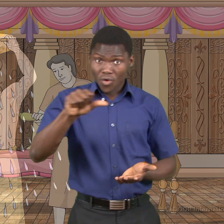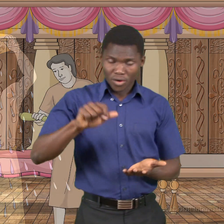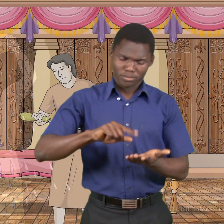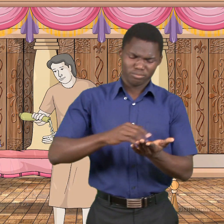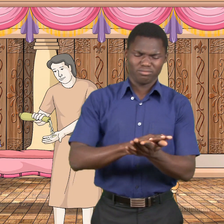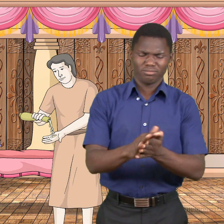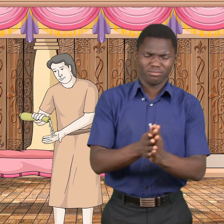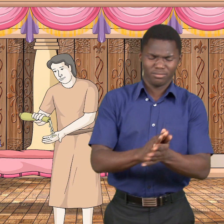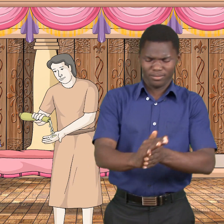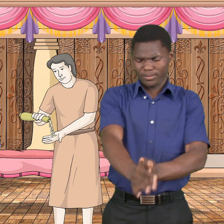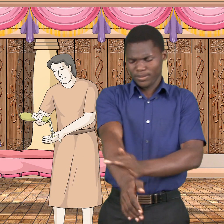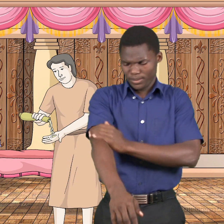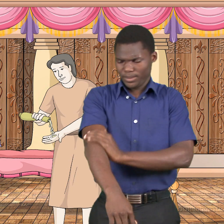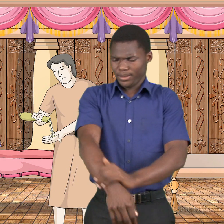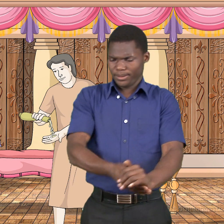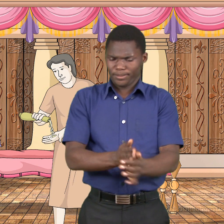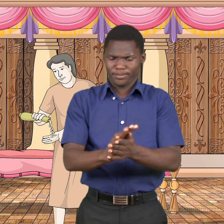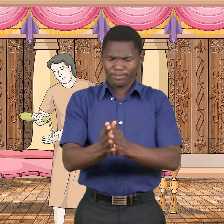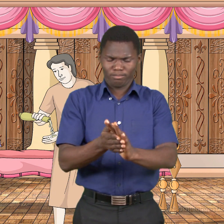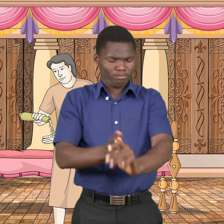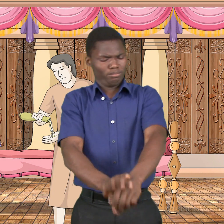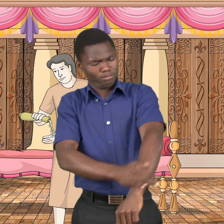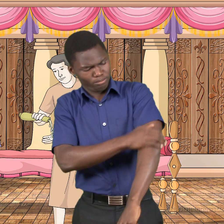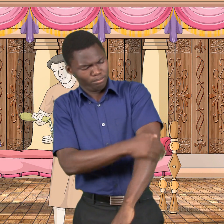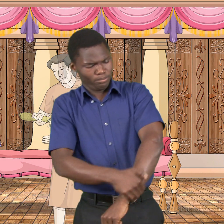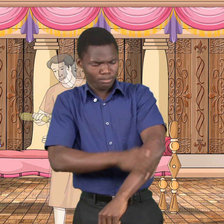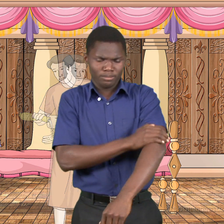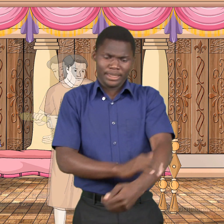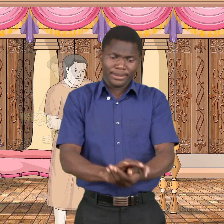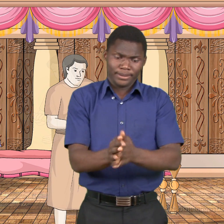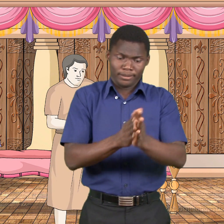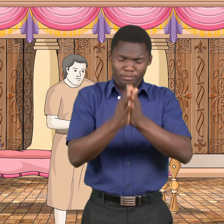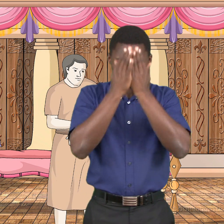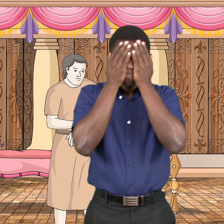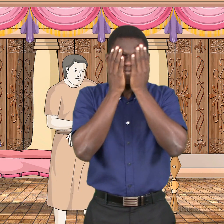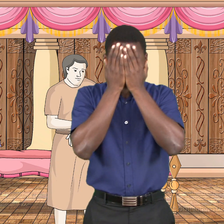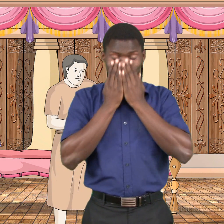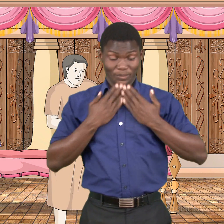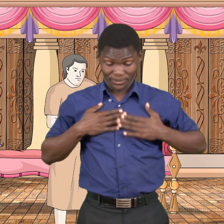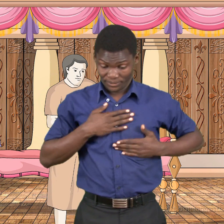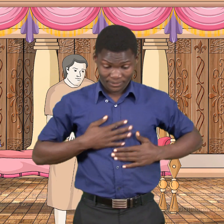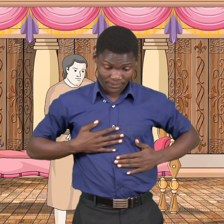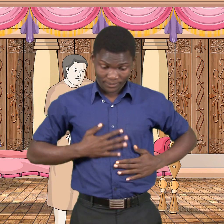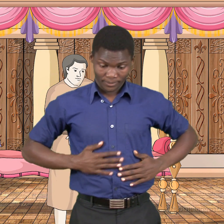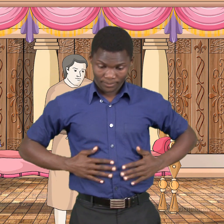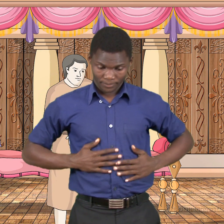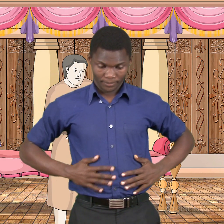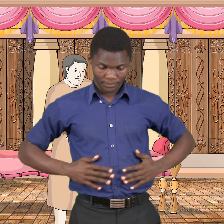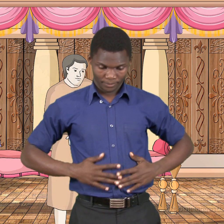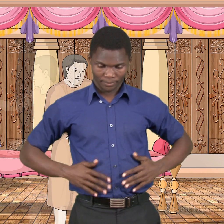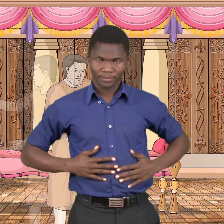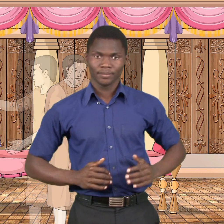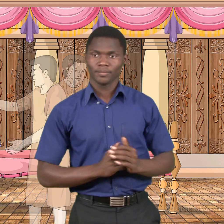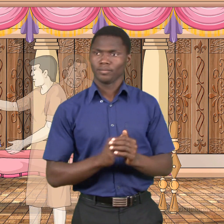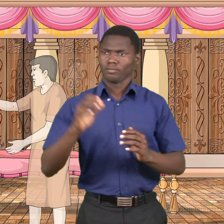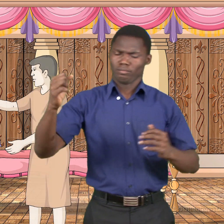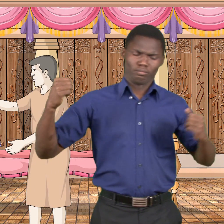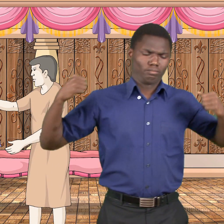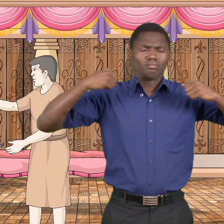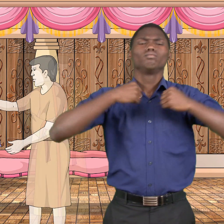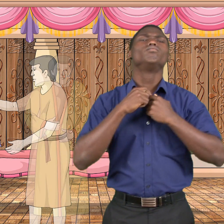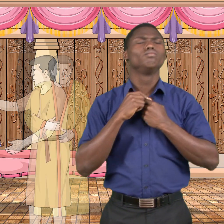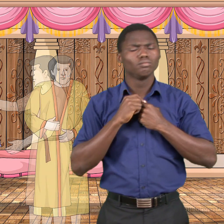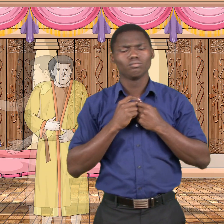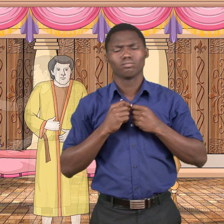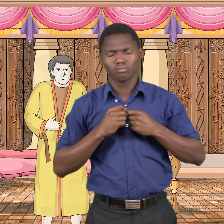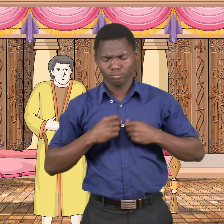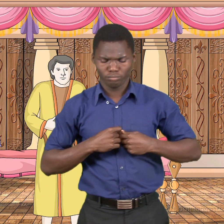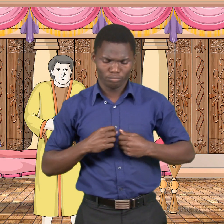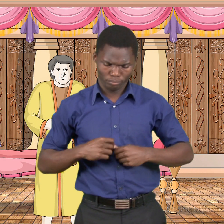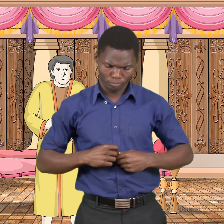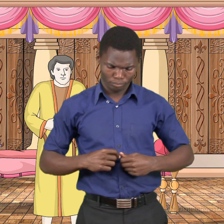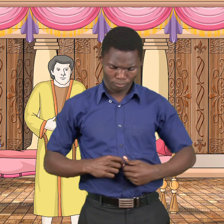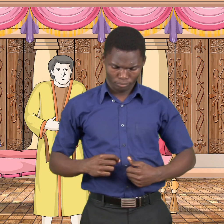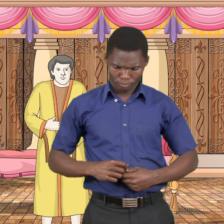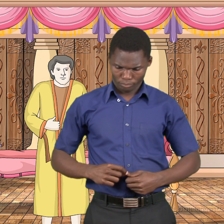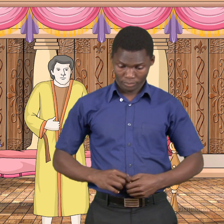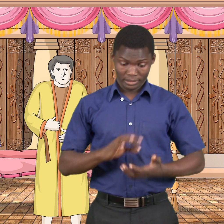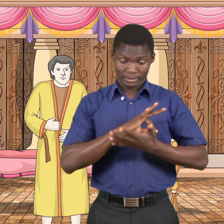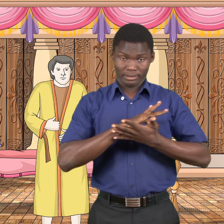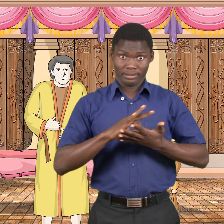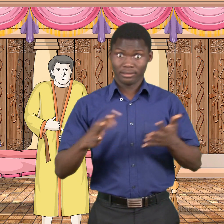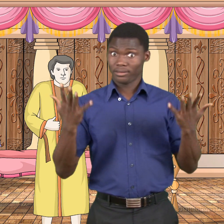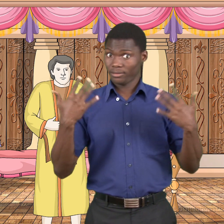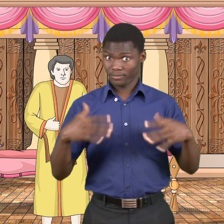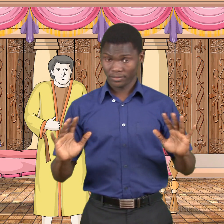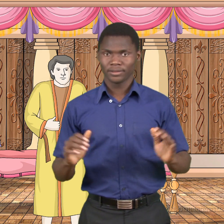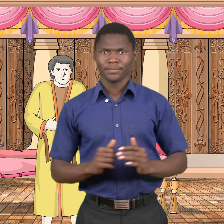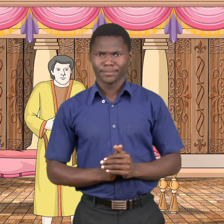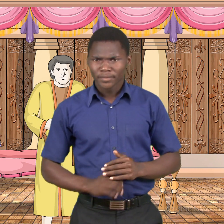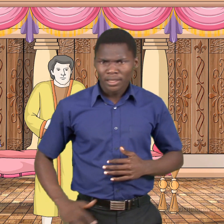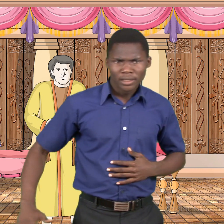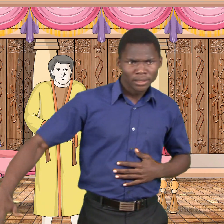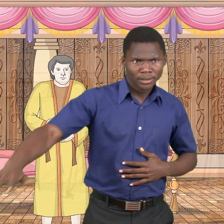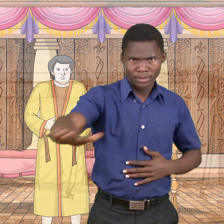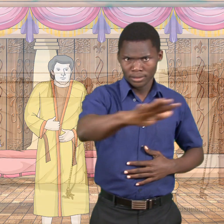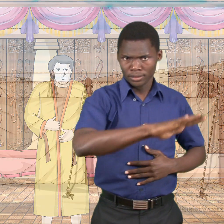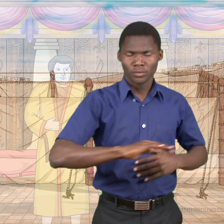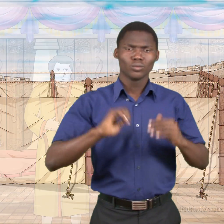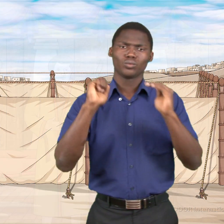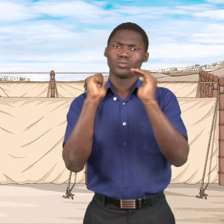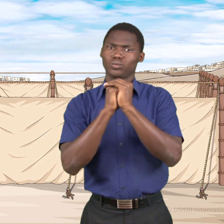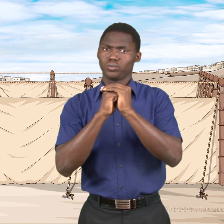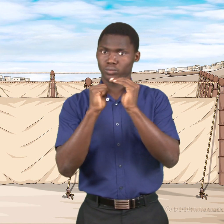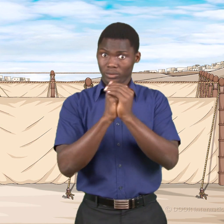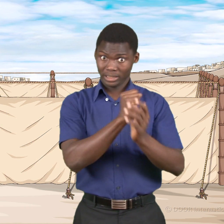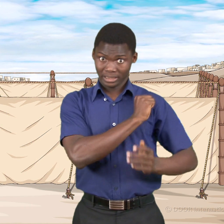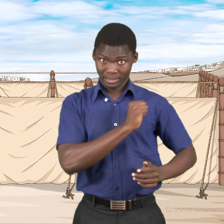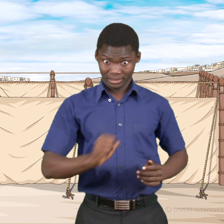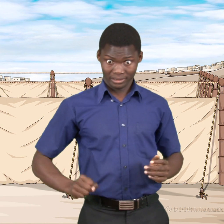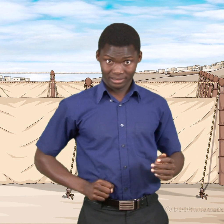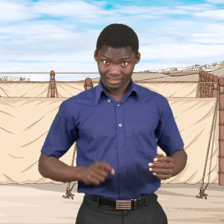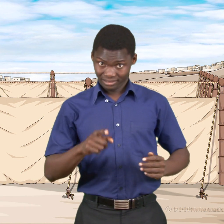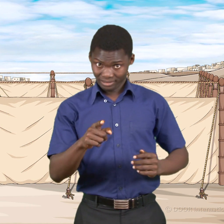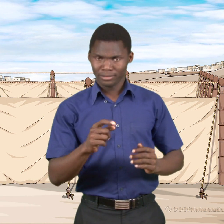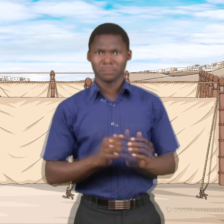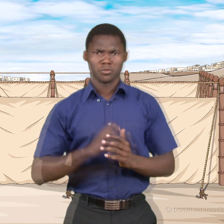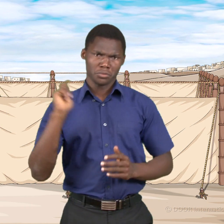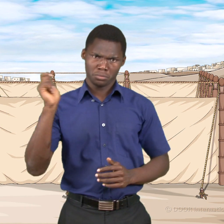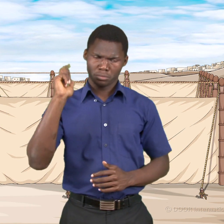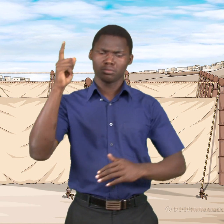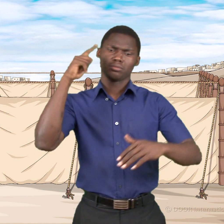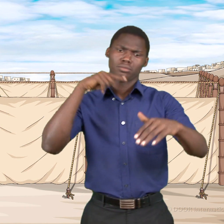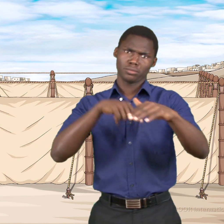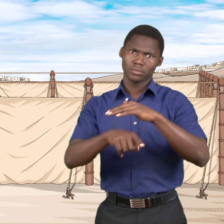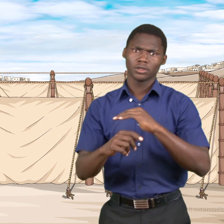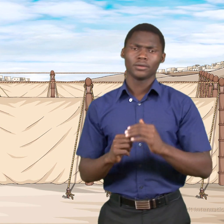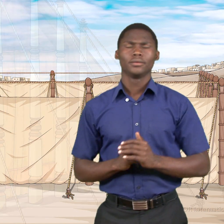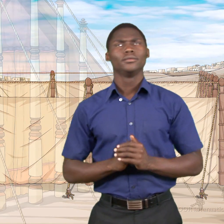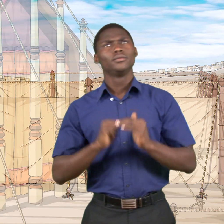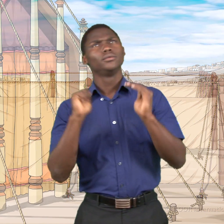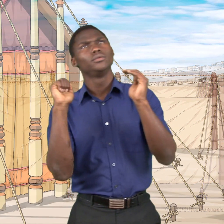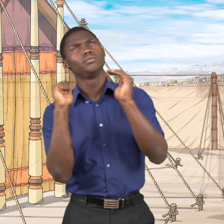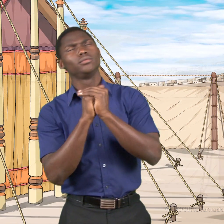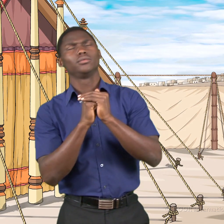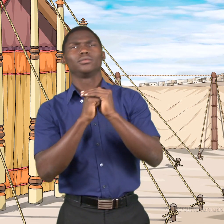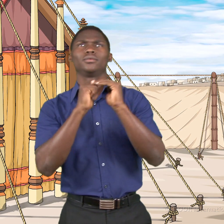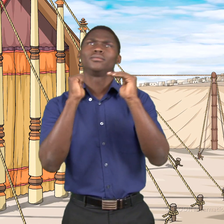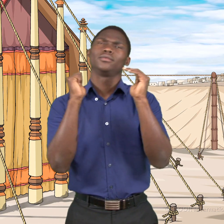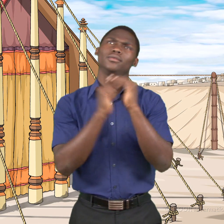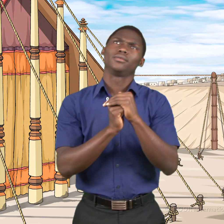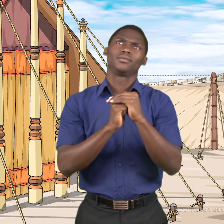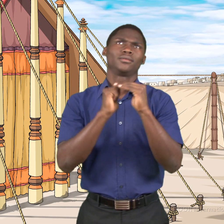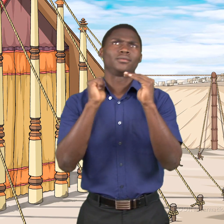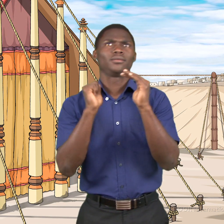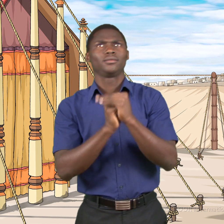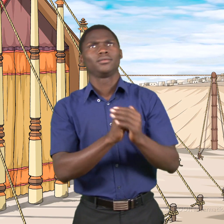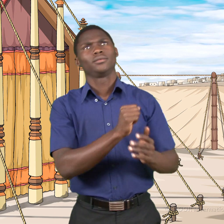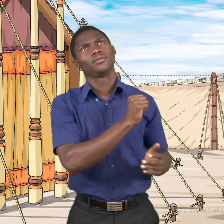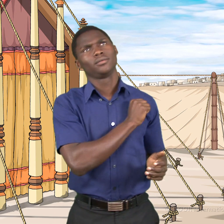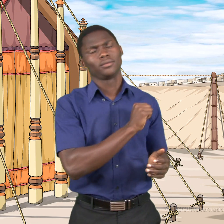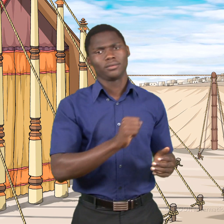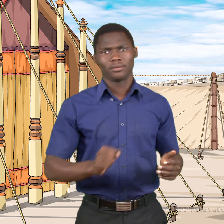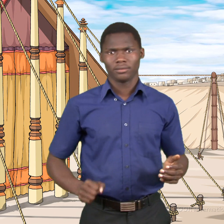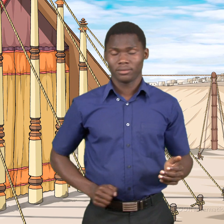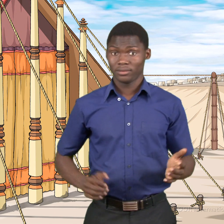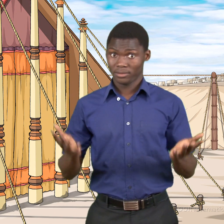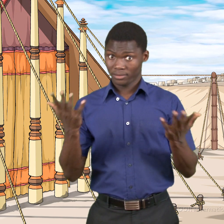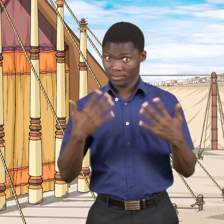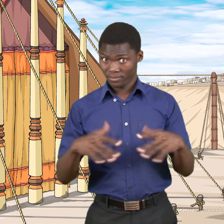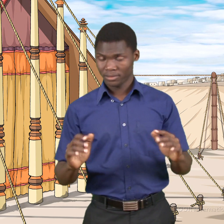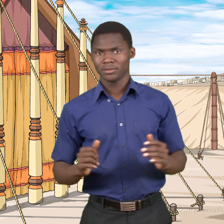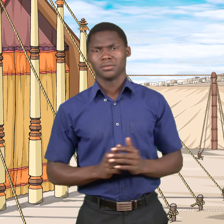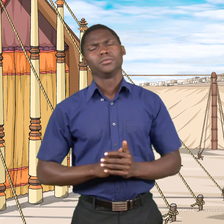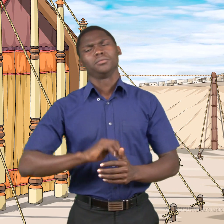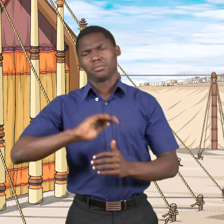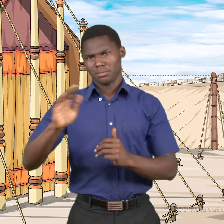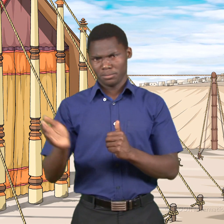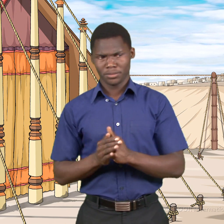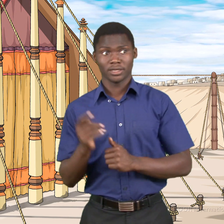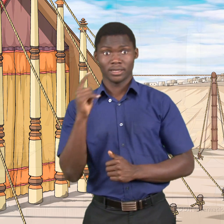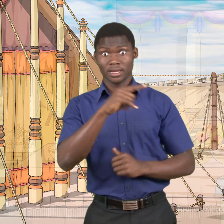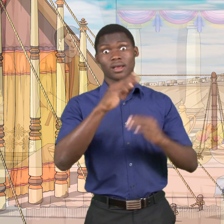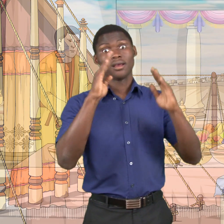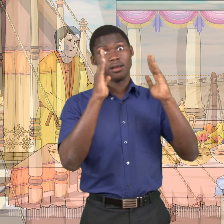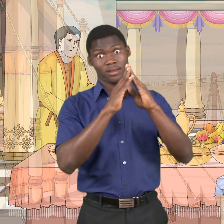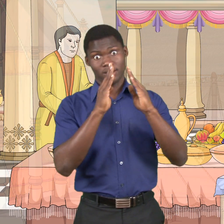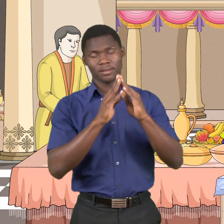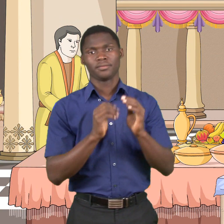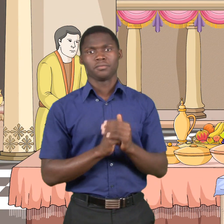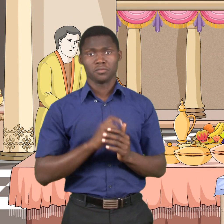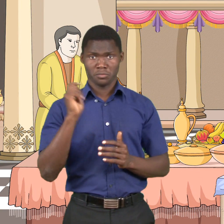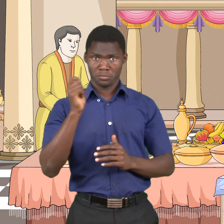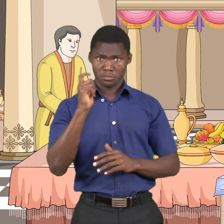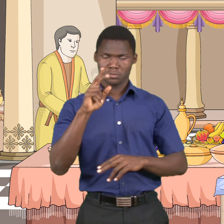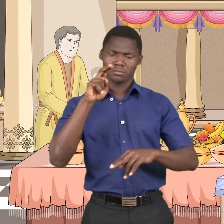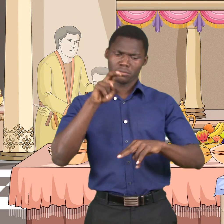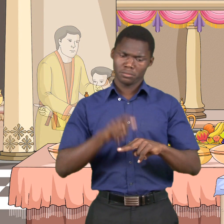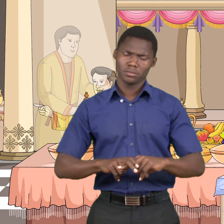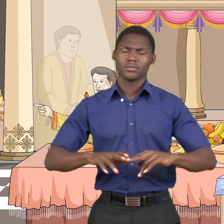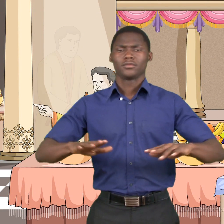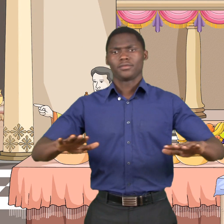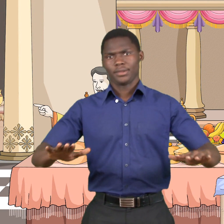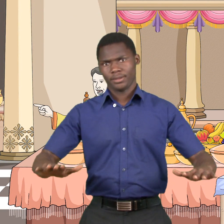“He is dead,” they replied. Then David got up from the ground, washed and anointed himself, changed his clothes, and went into the house of the LORD and worshiped.